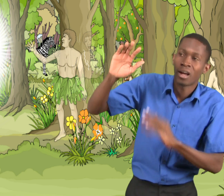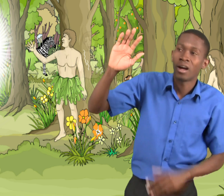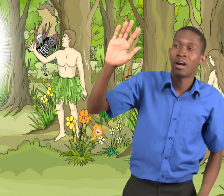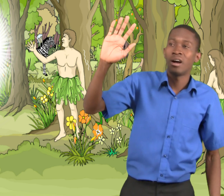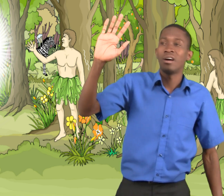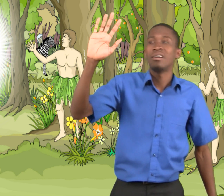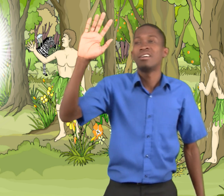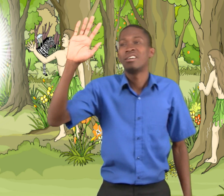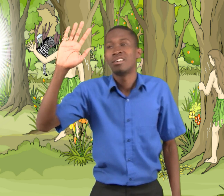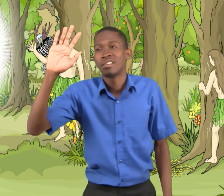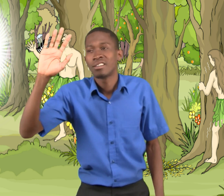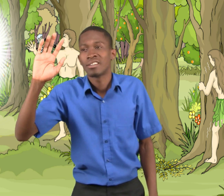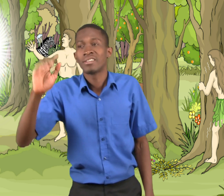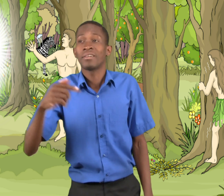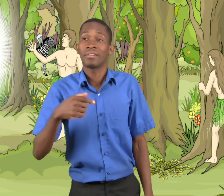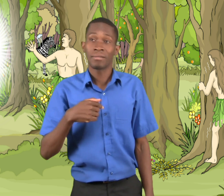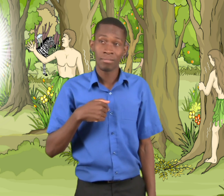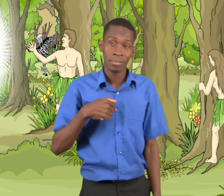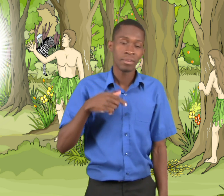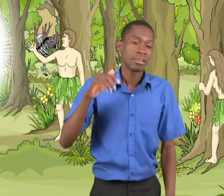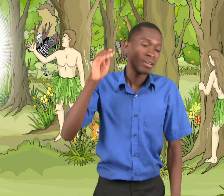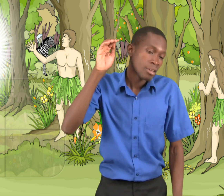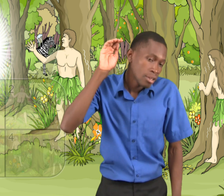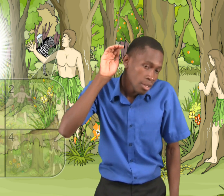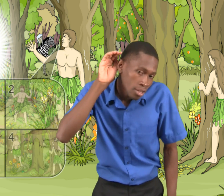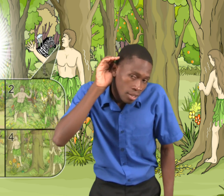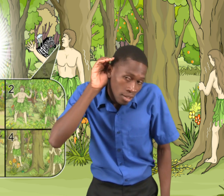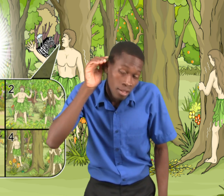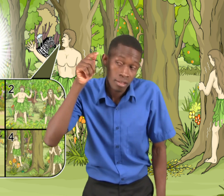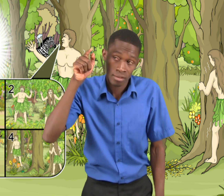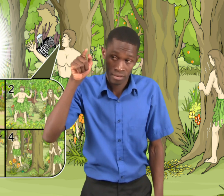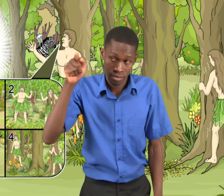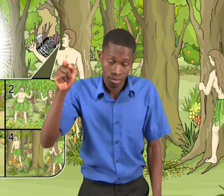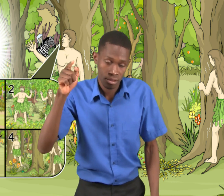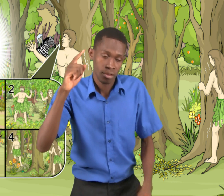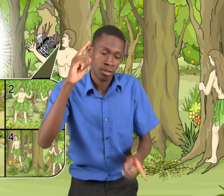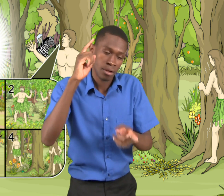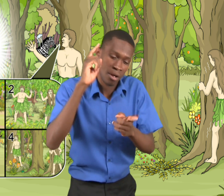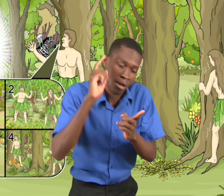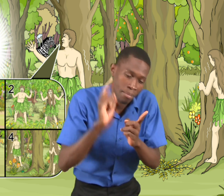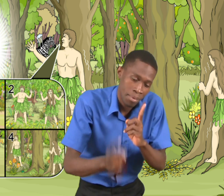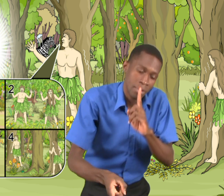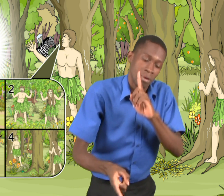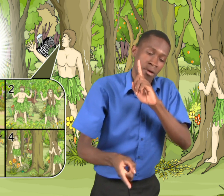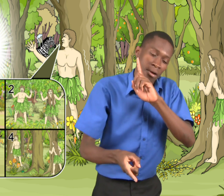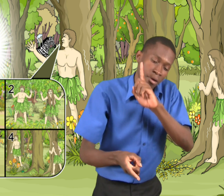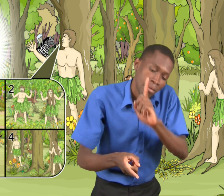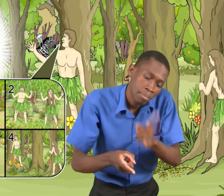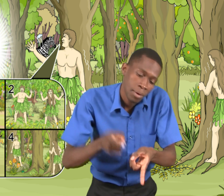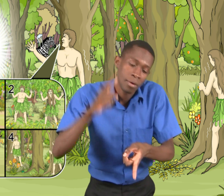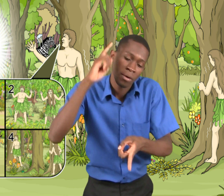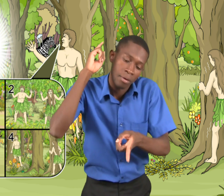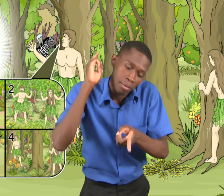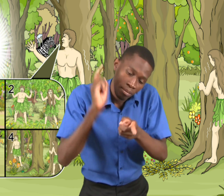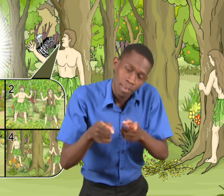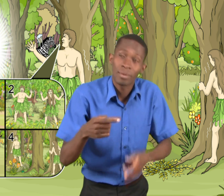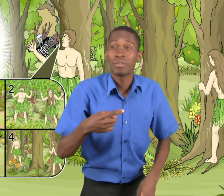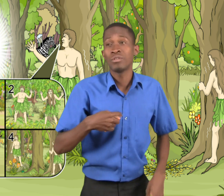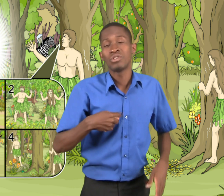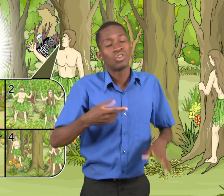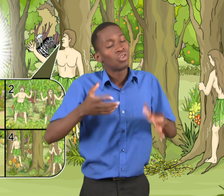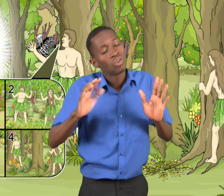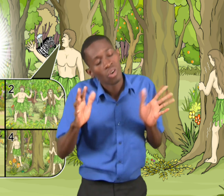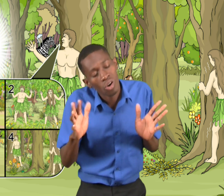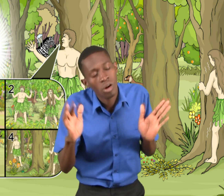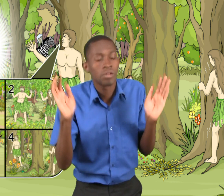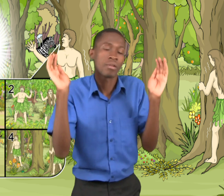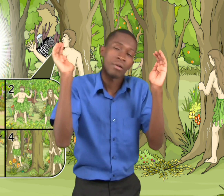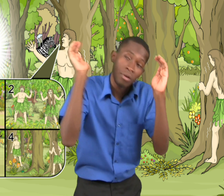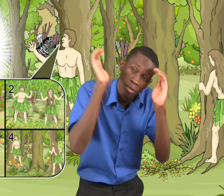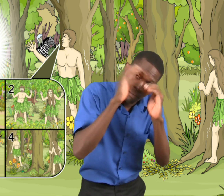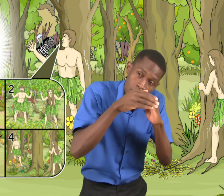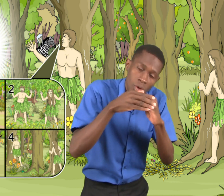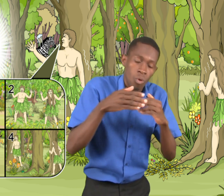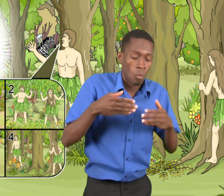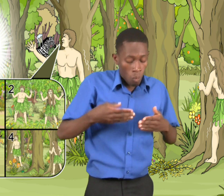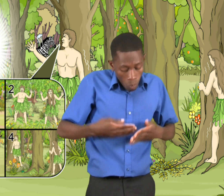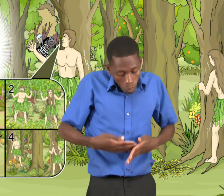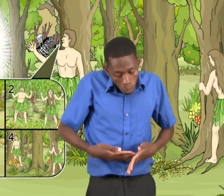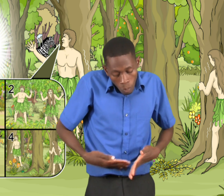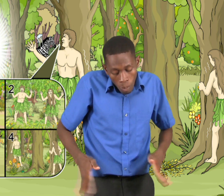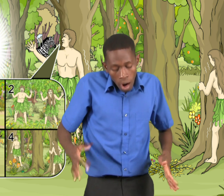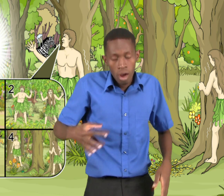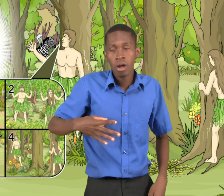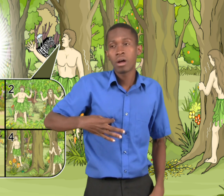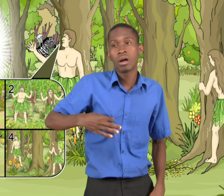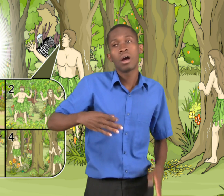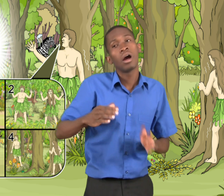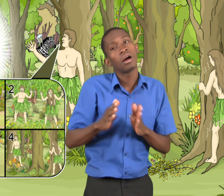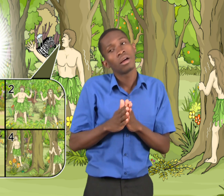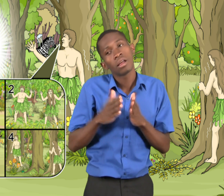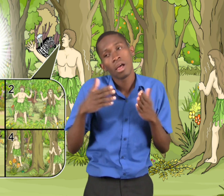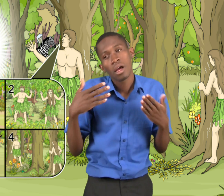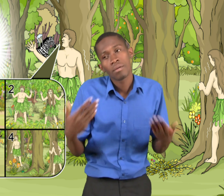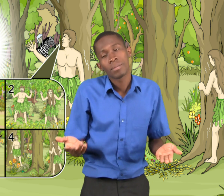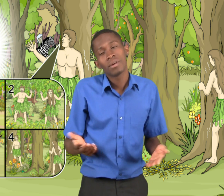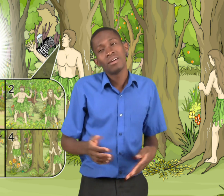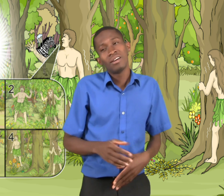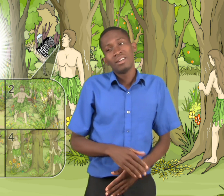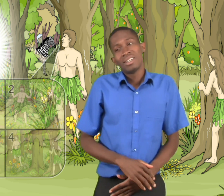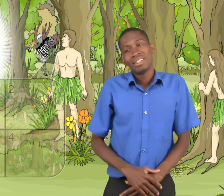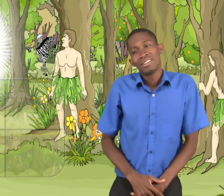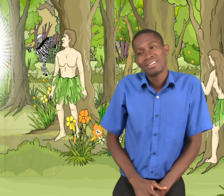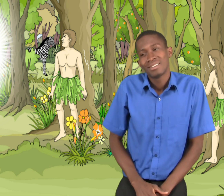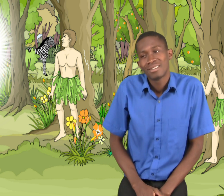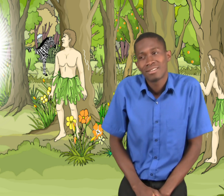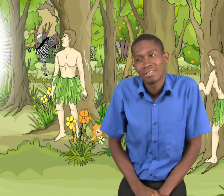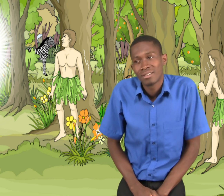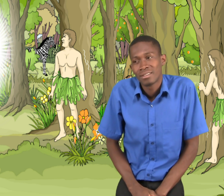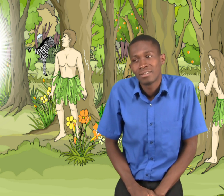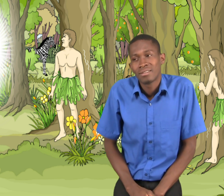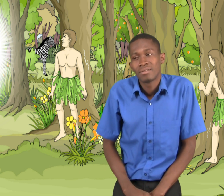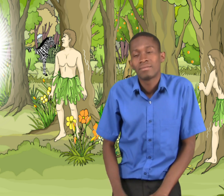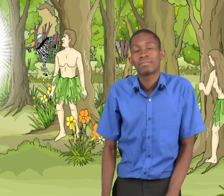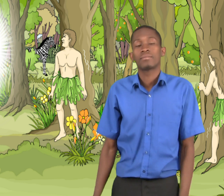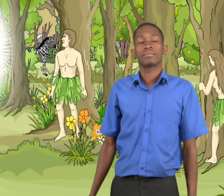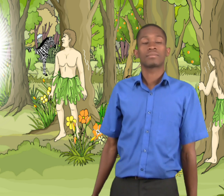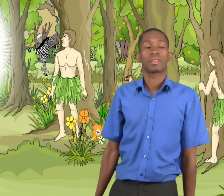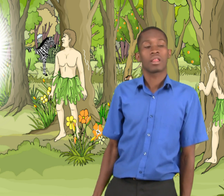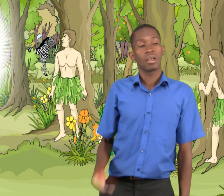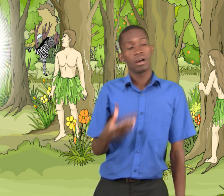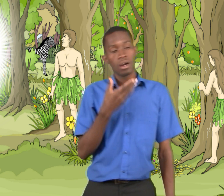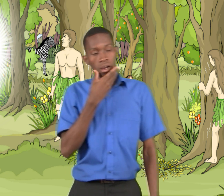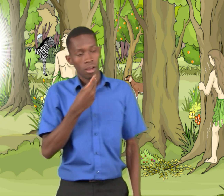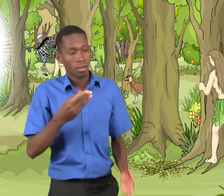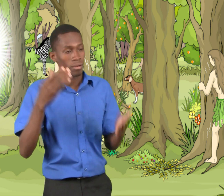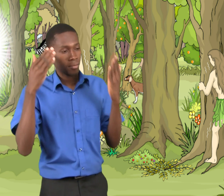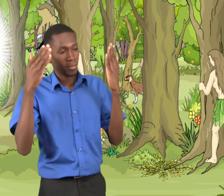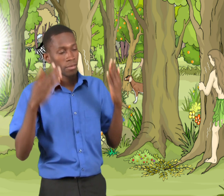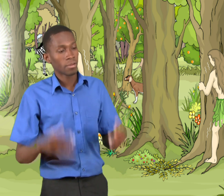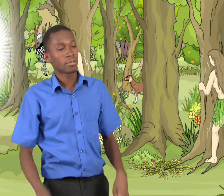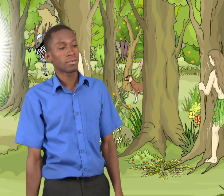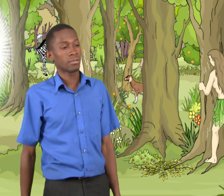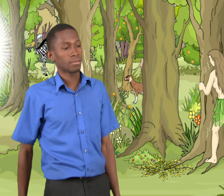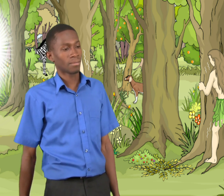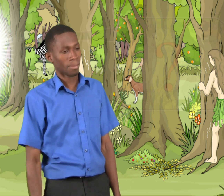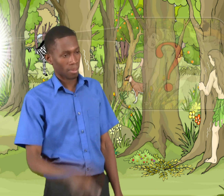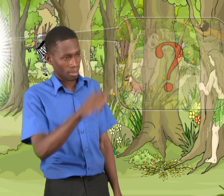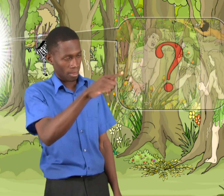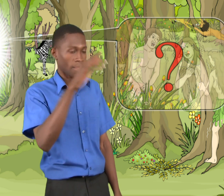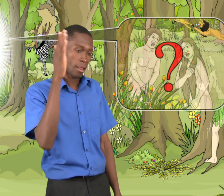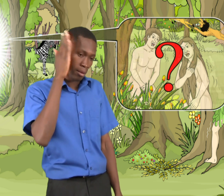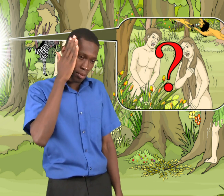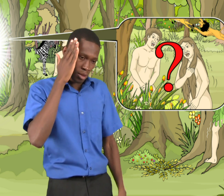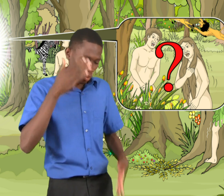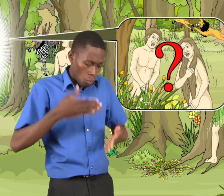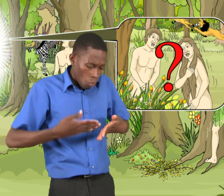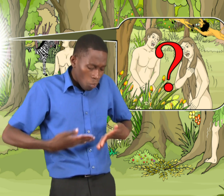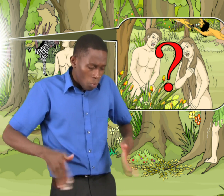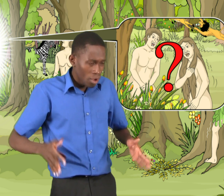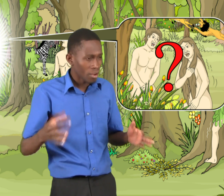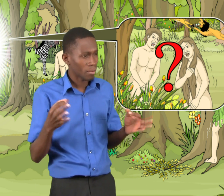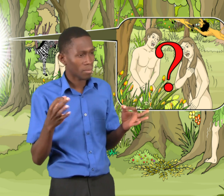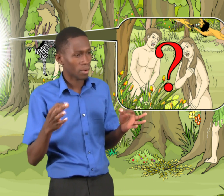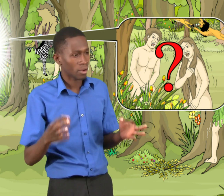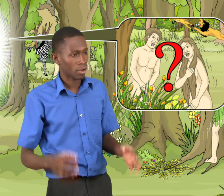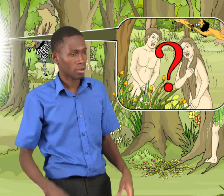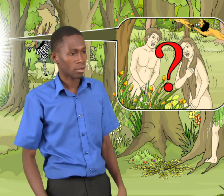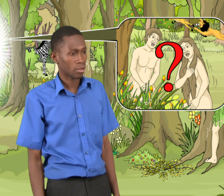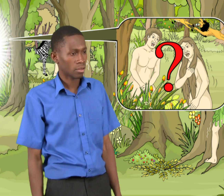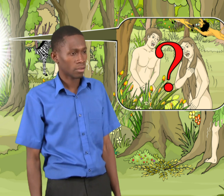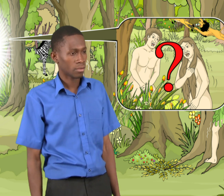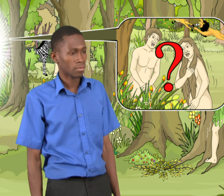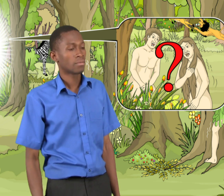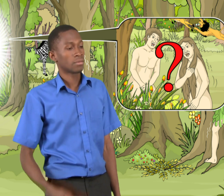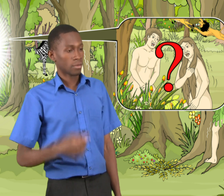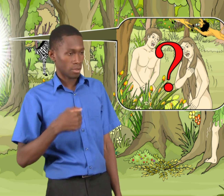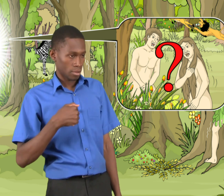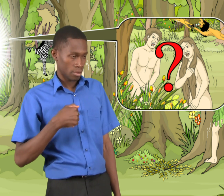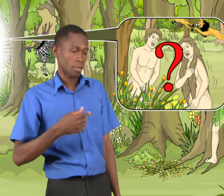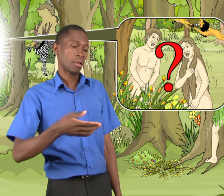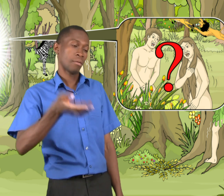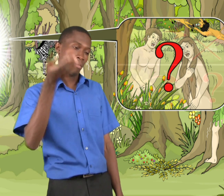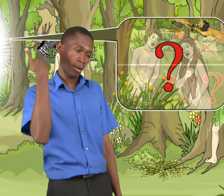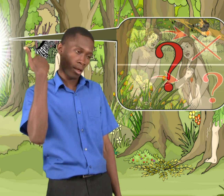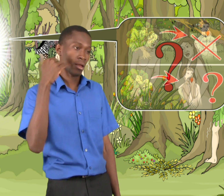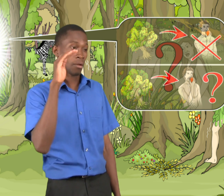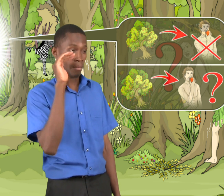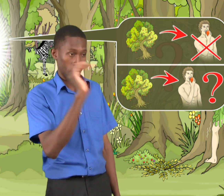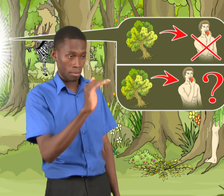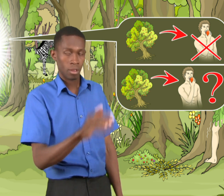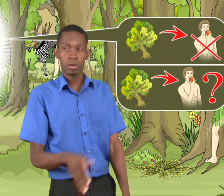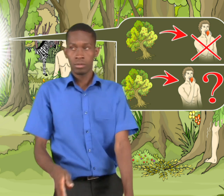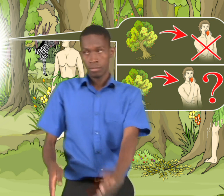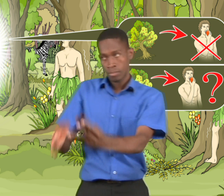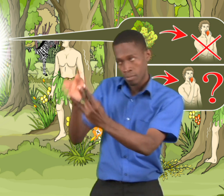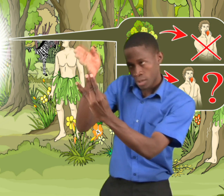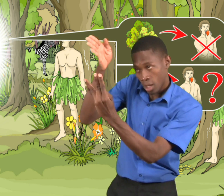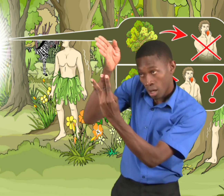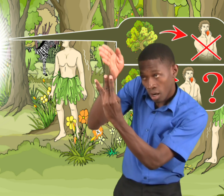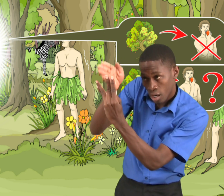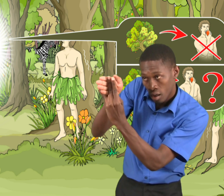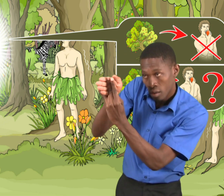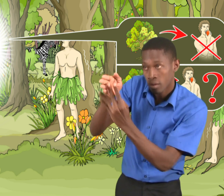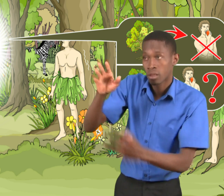“I heard Your voice in the garden,” he replied, “and I was afraid because I was naked; so I hid myself.” “Who told you that you were naked?” asked the LORD God.